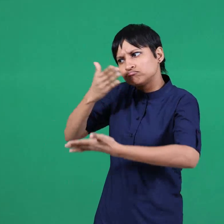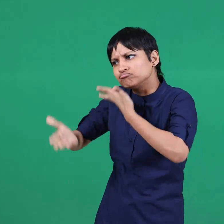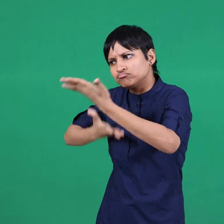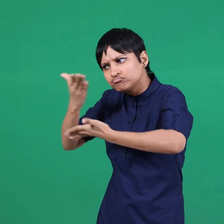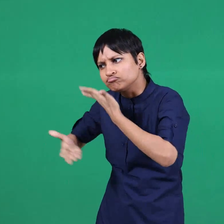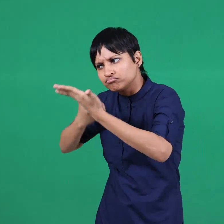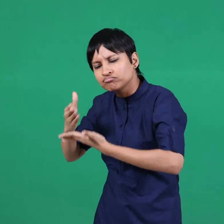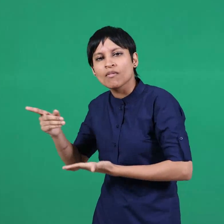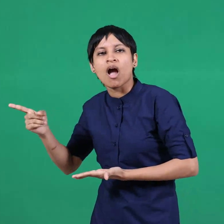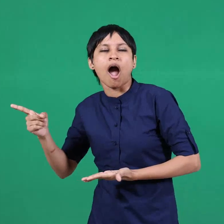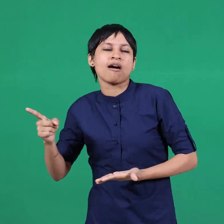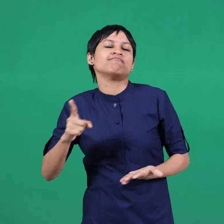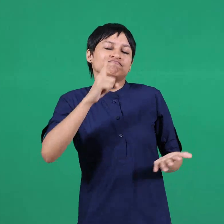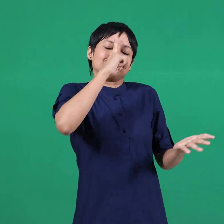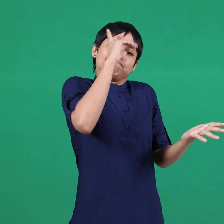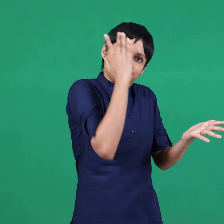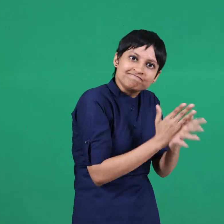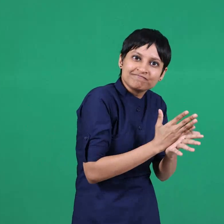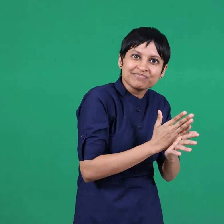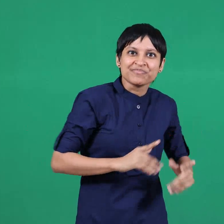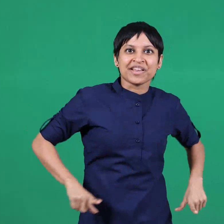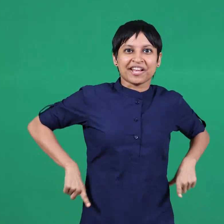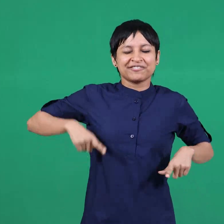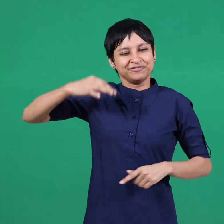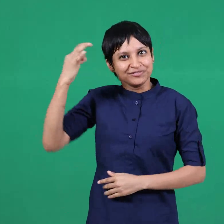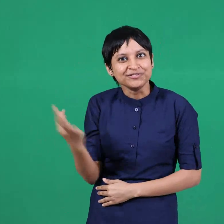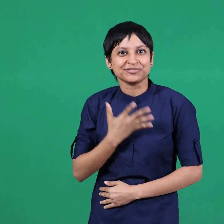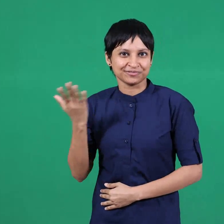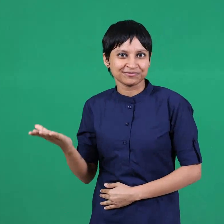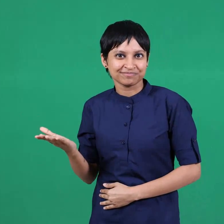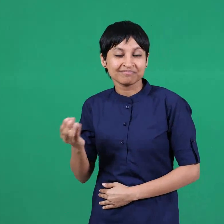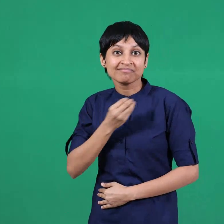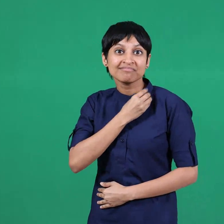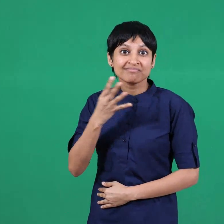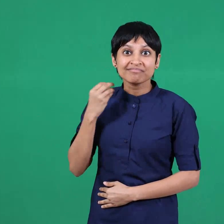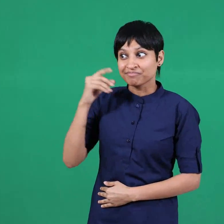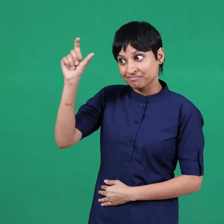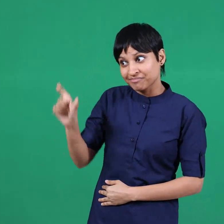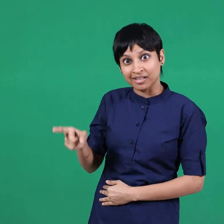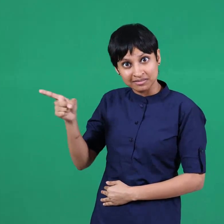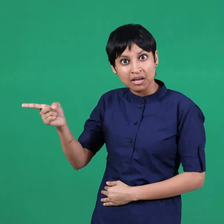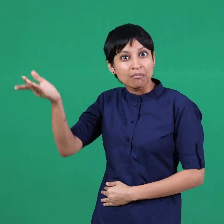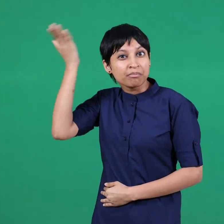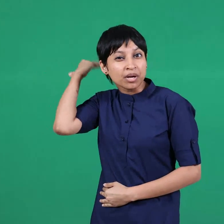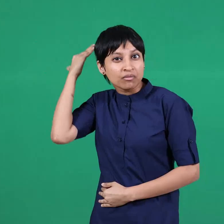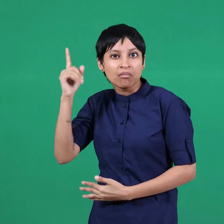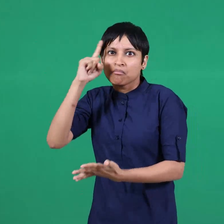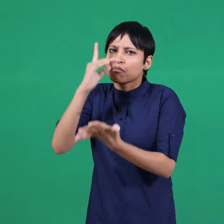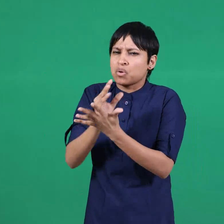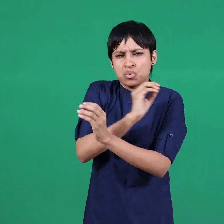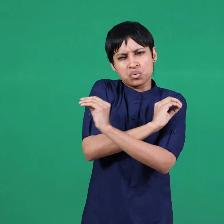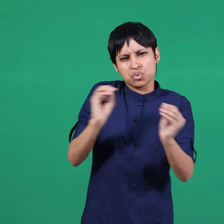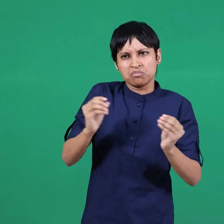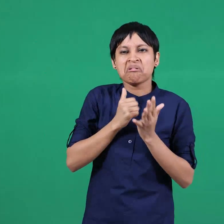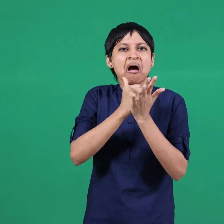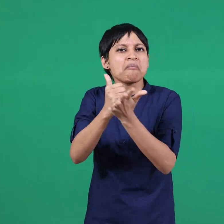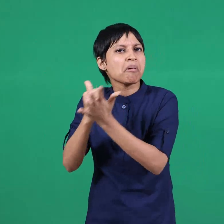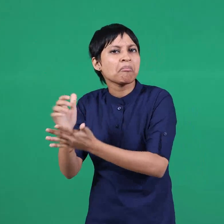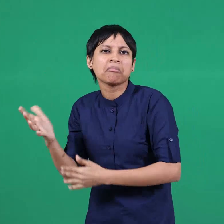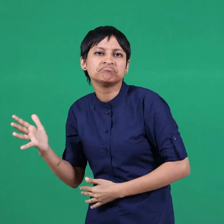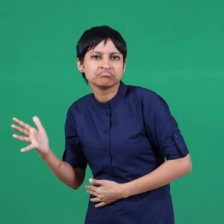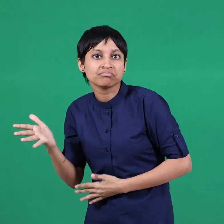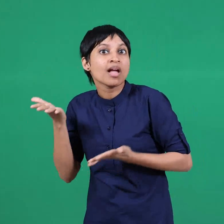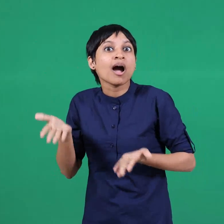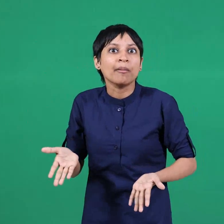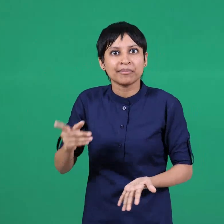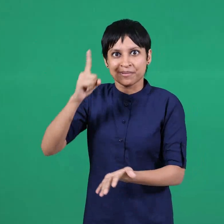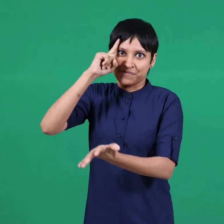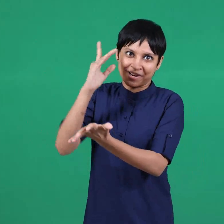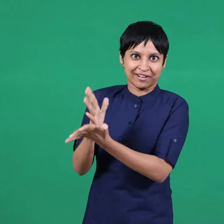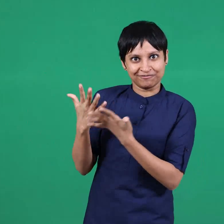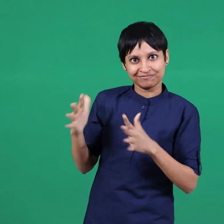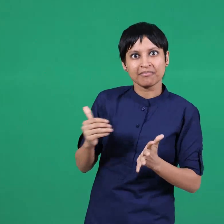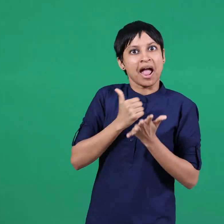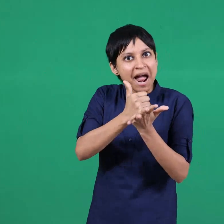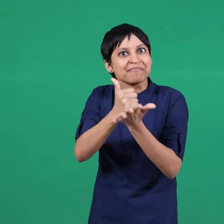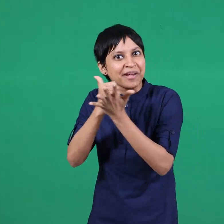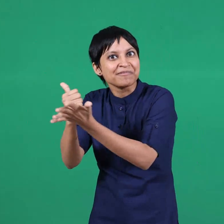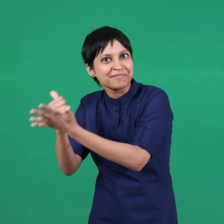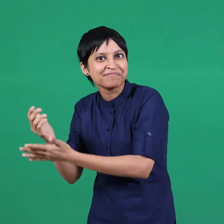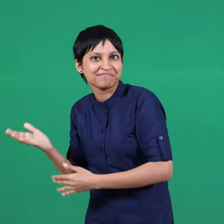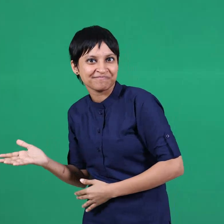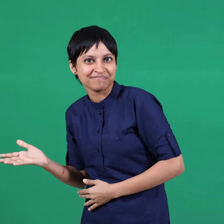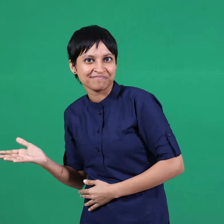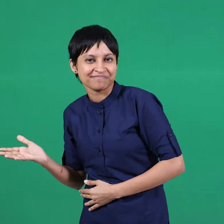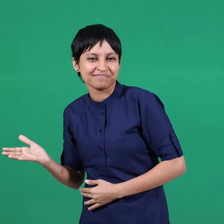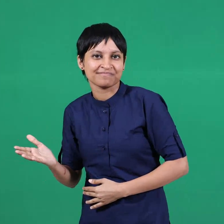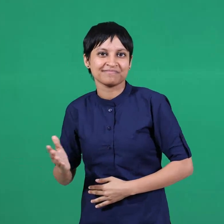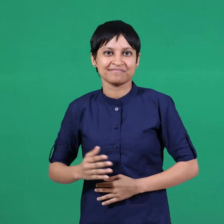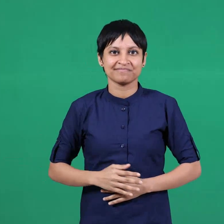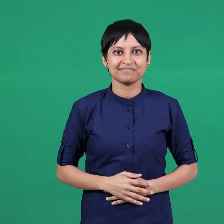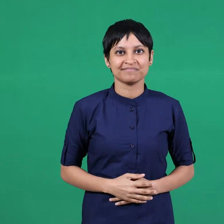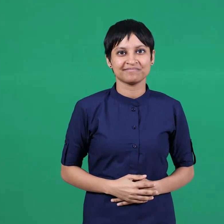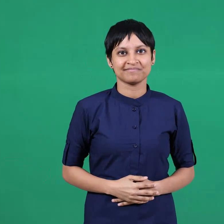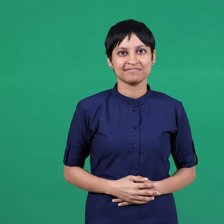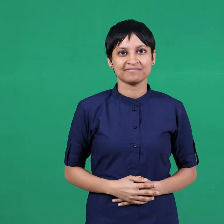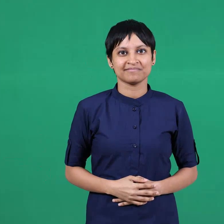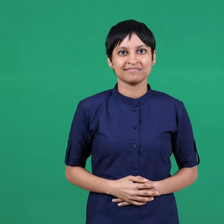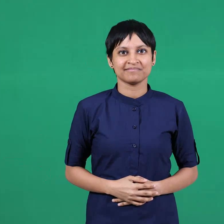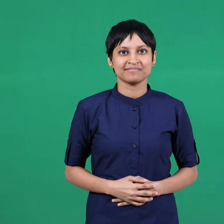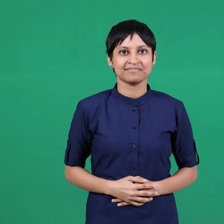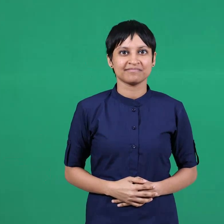Formerly he was useless to you, but now he has become useful both to you and to me.